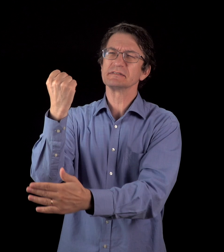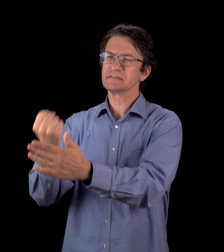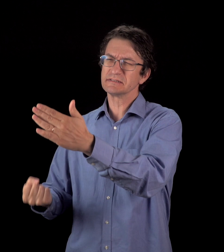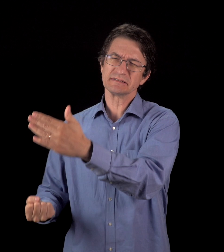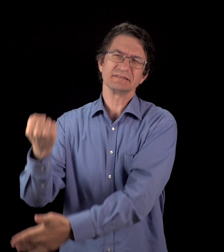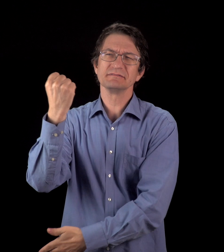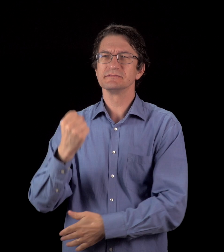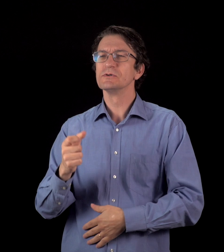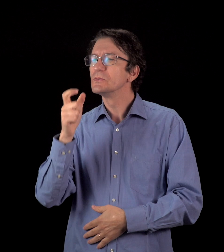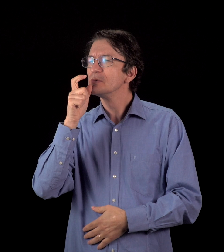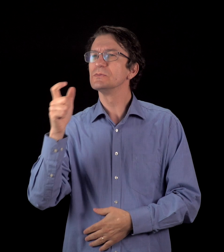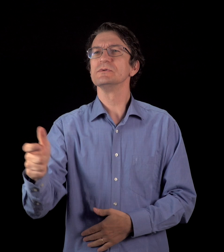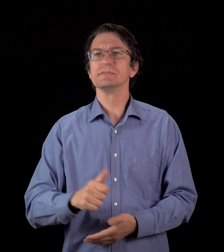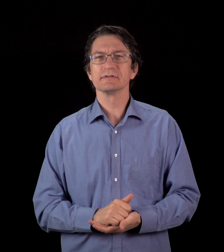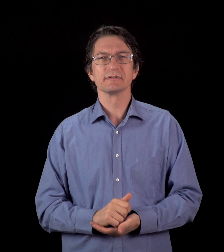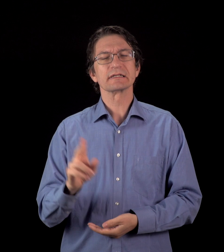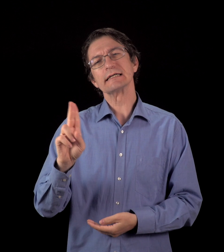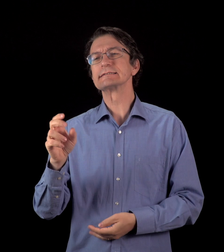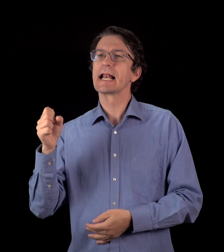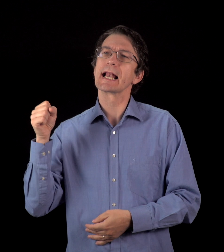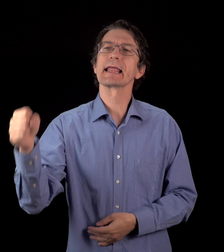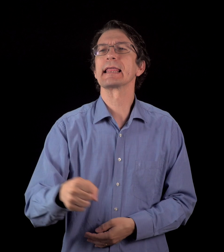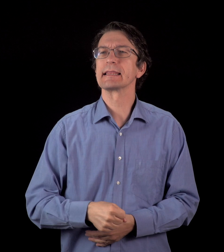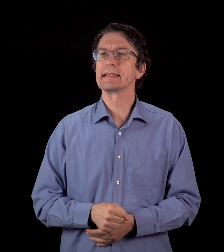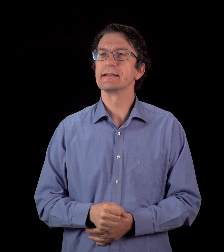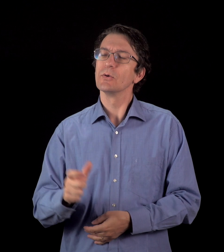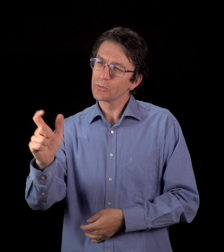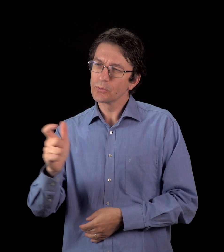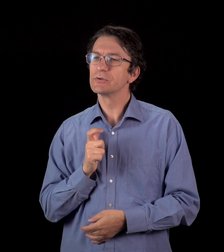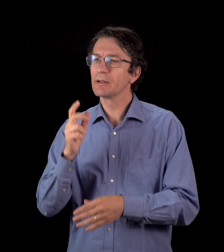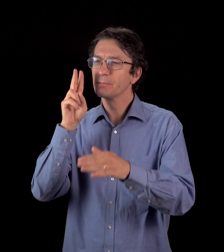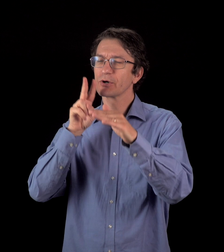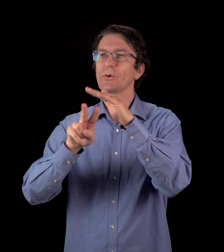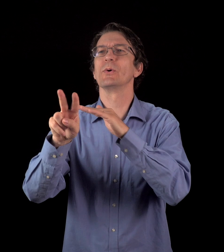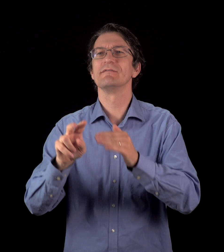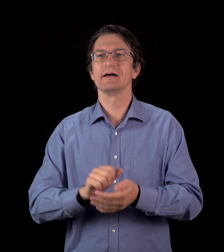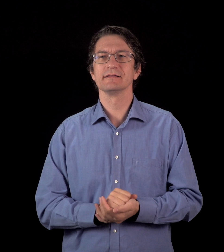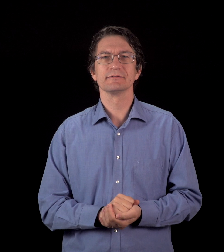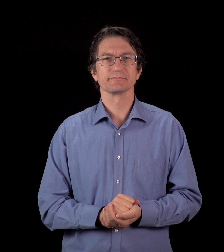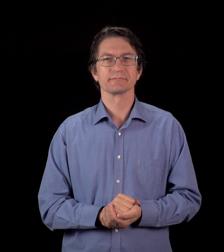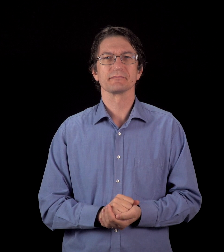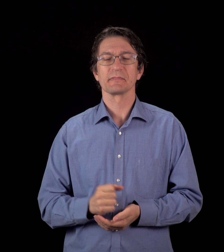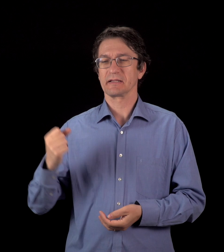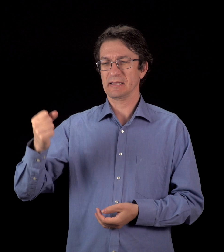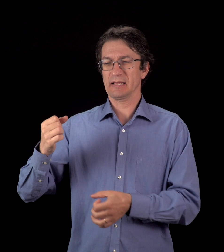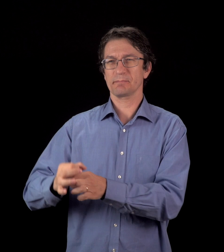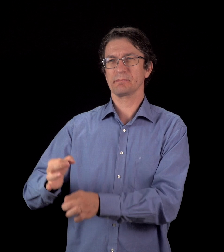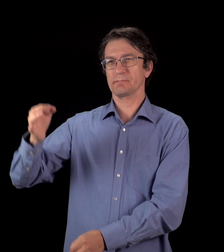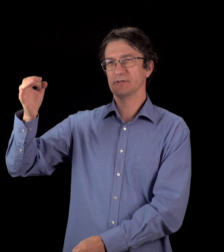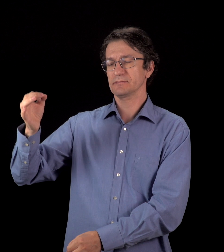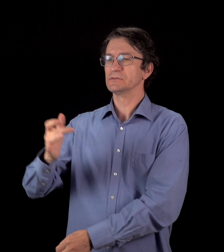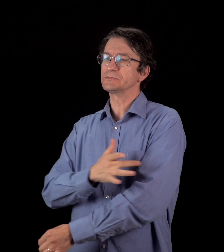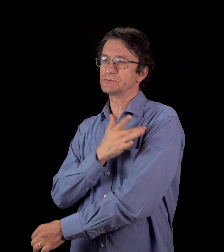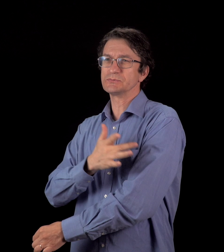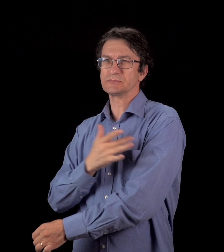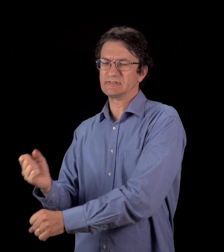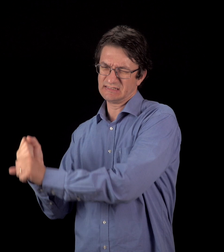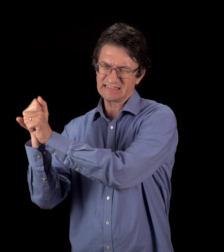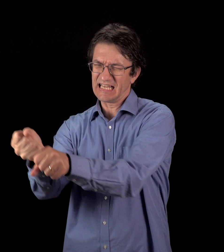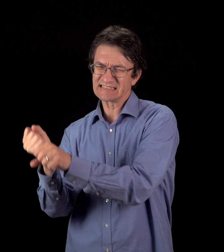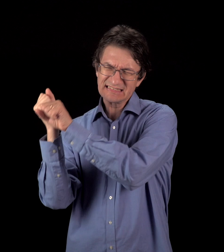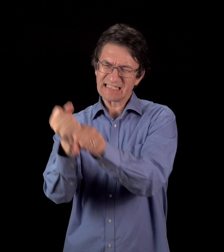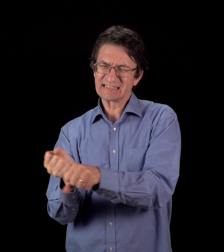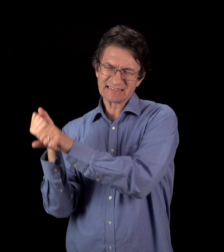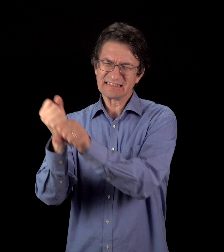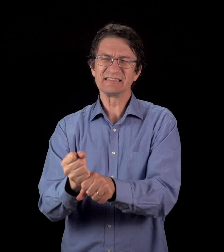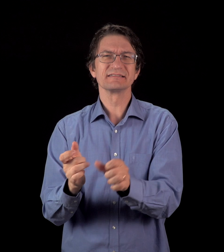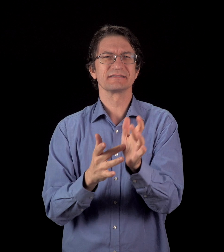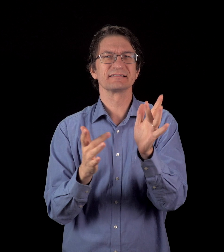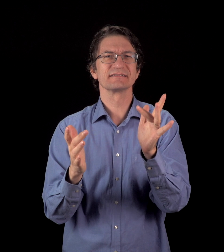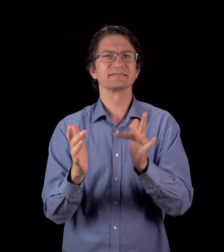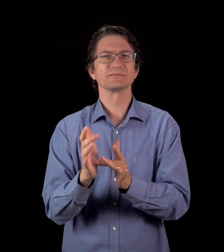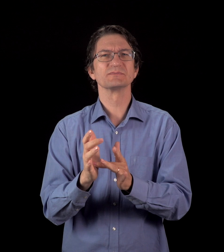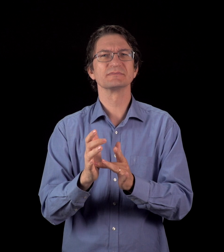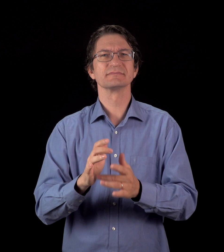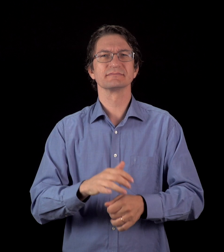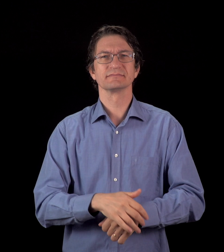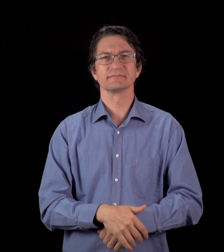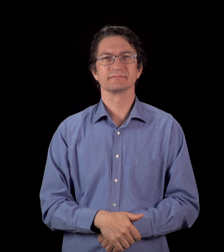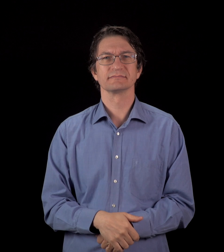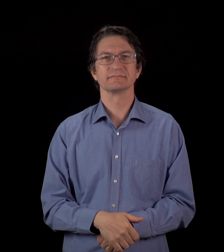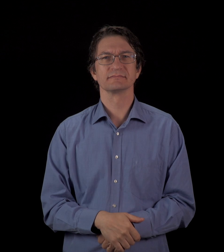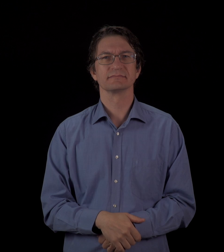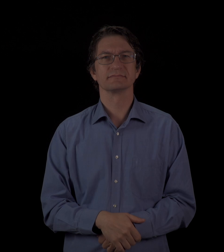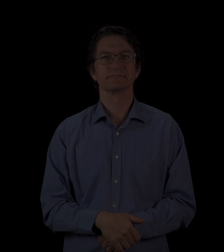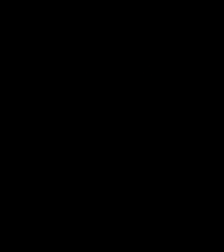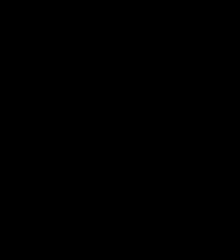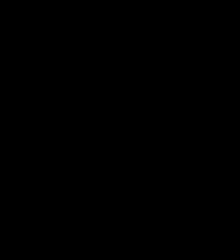And the officers received Him with slaps in His face.